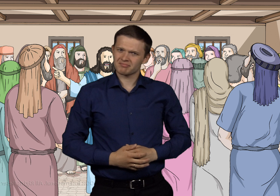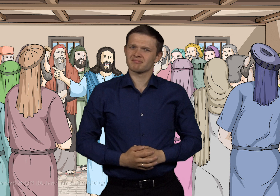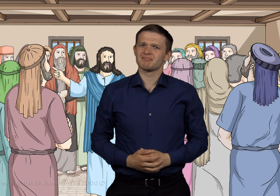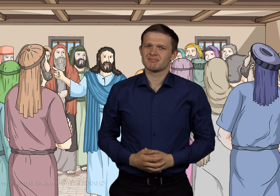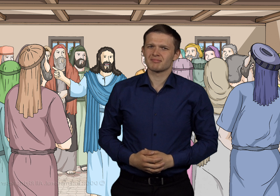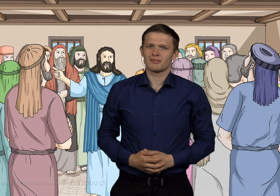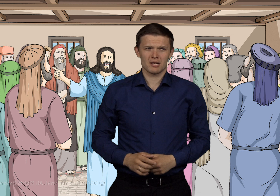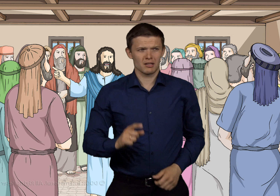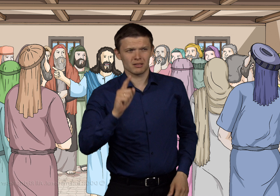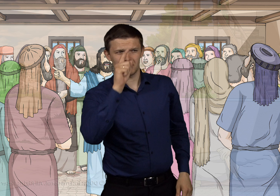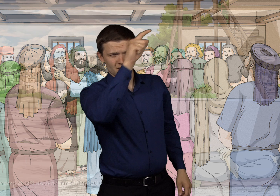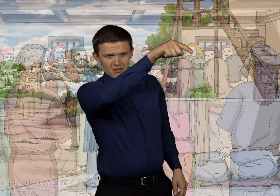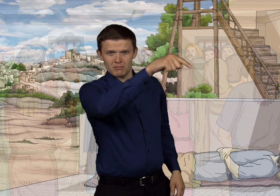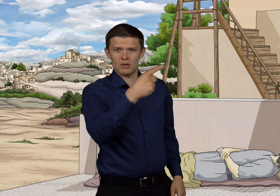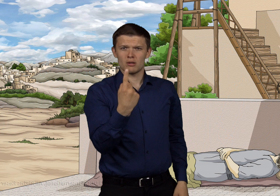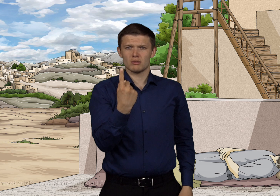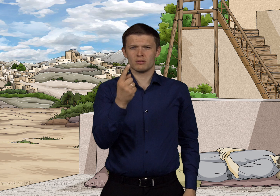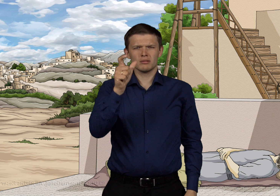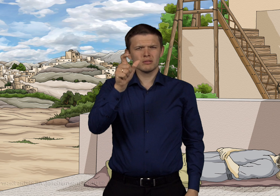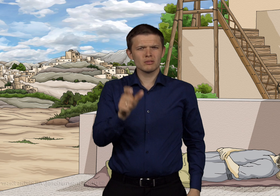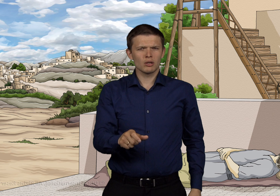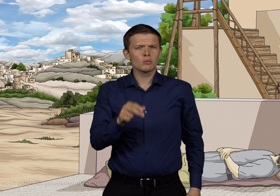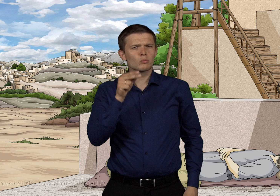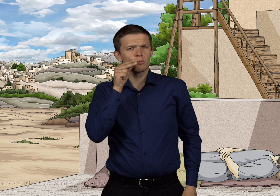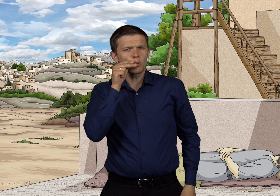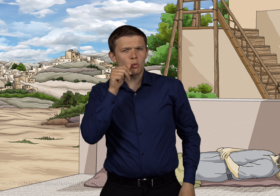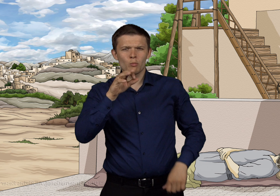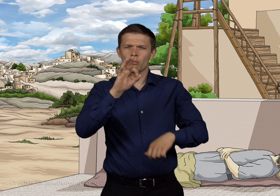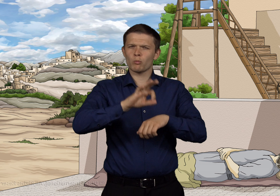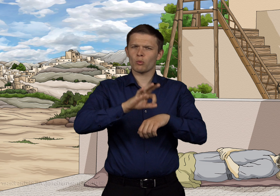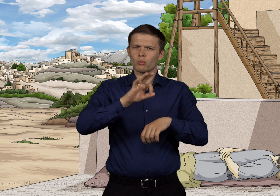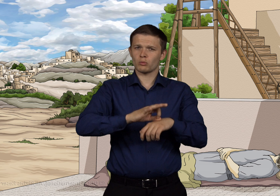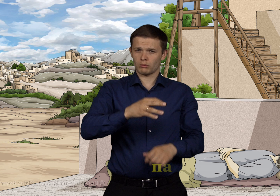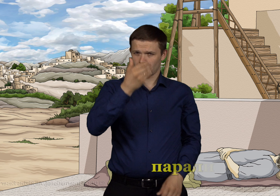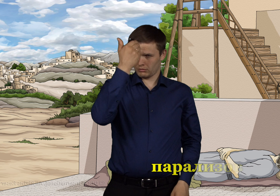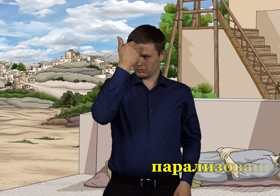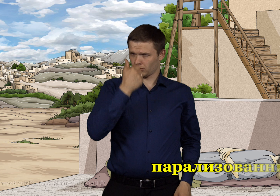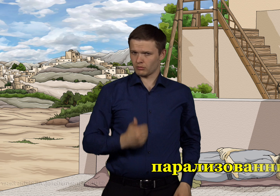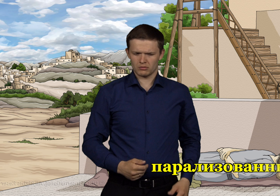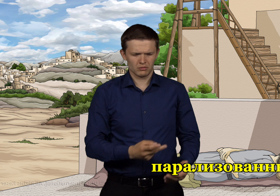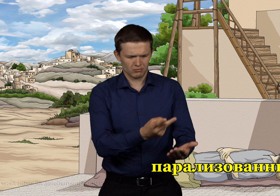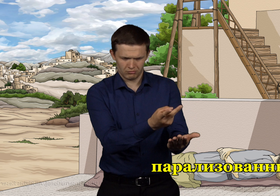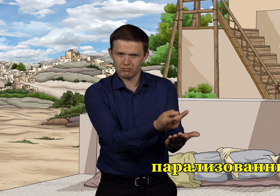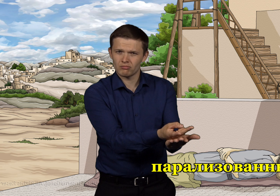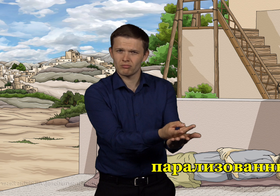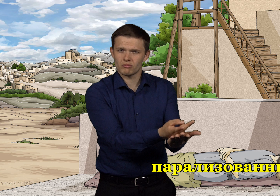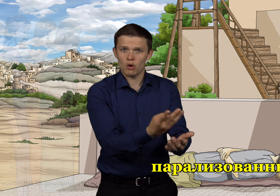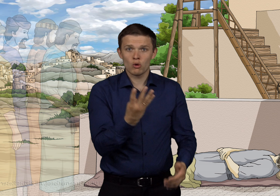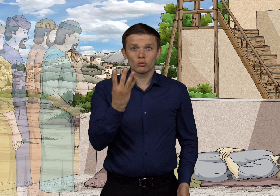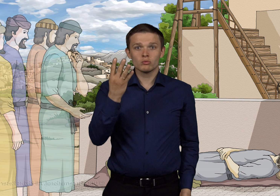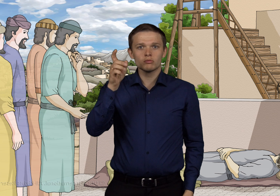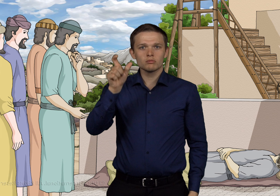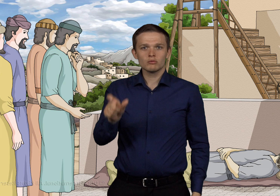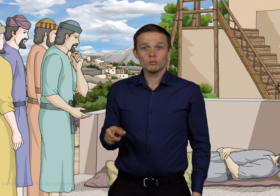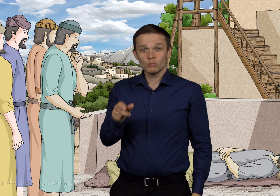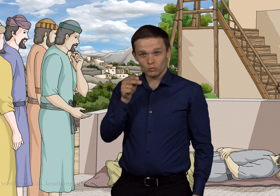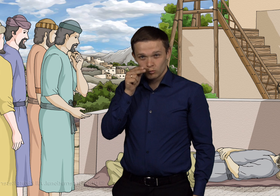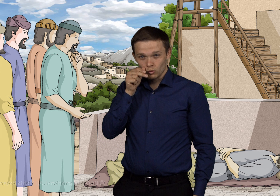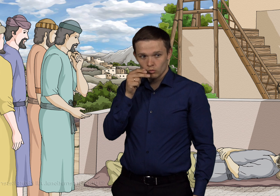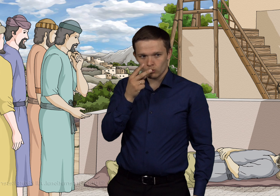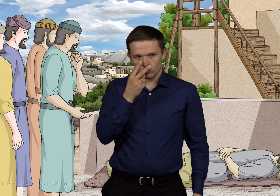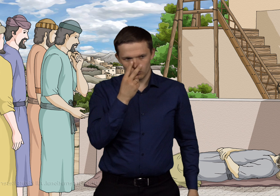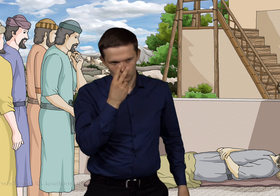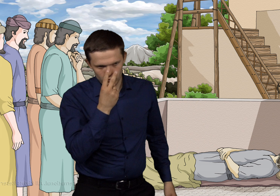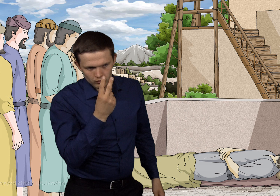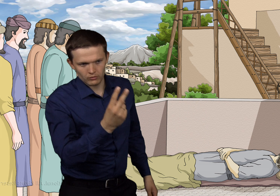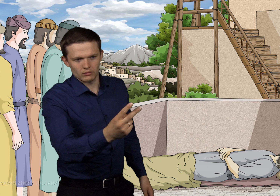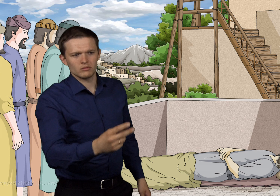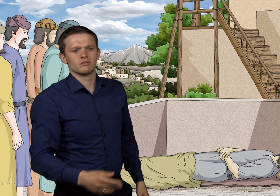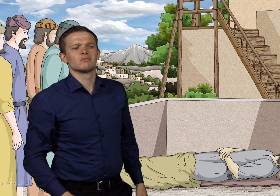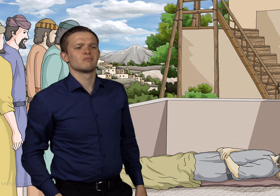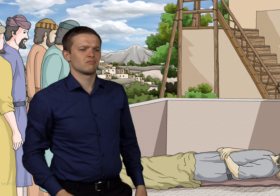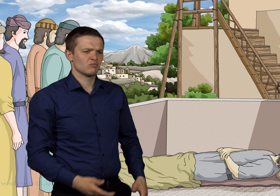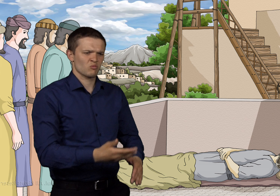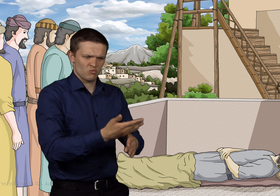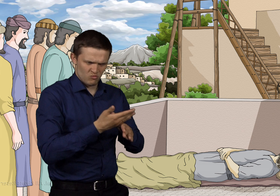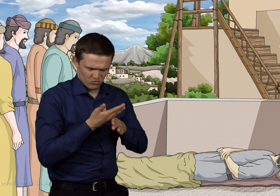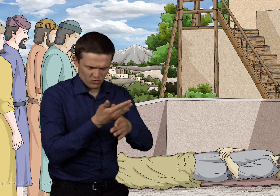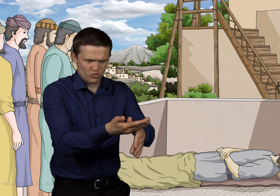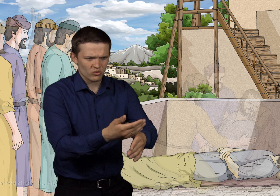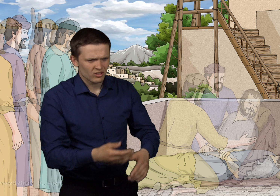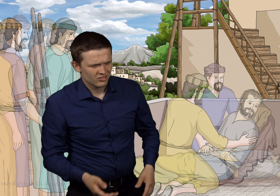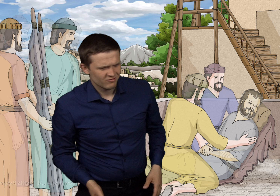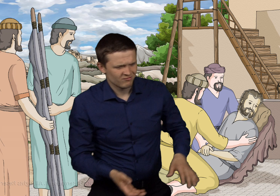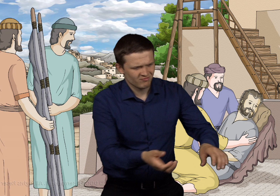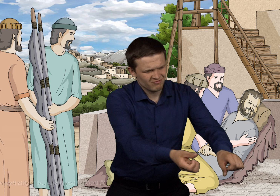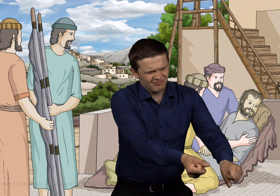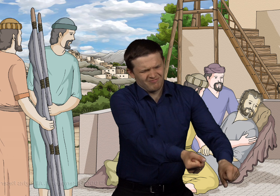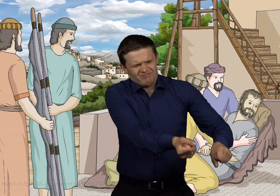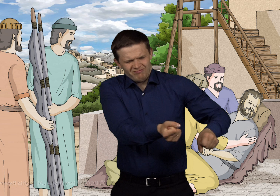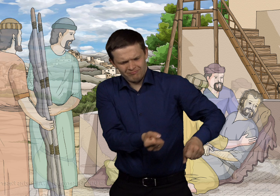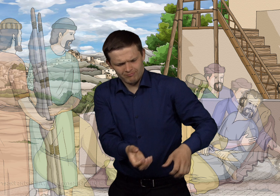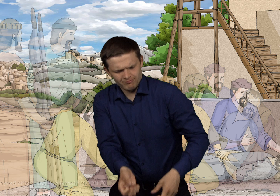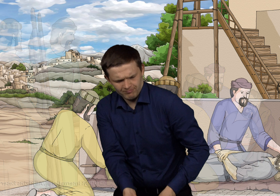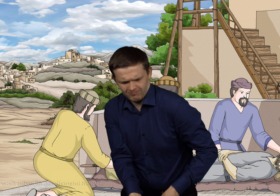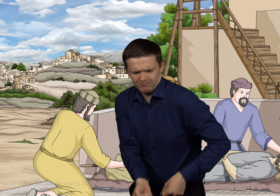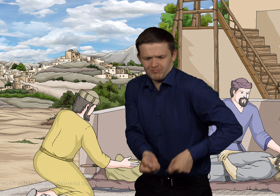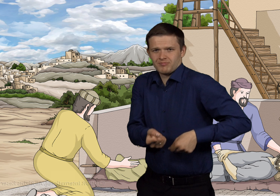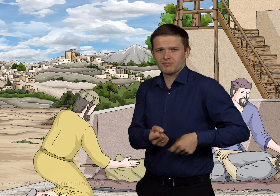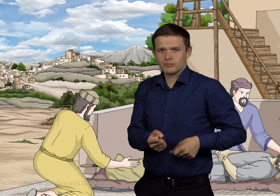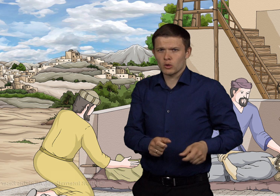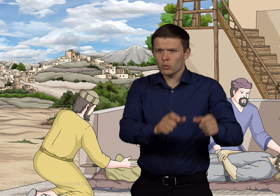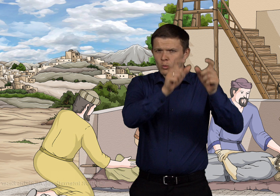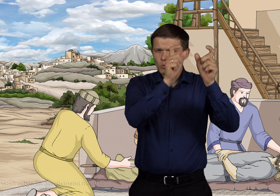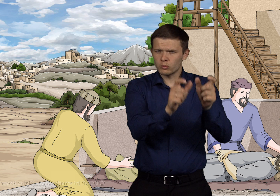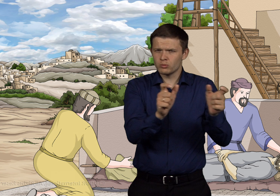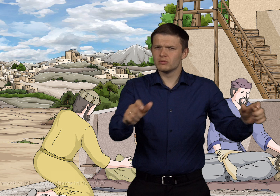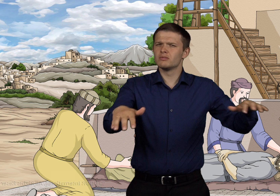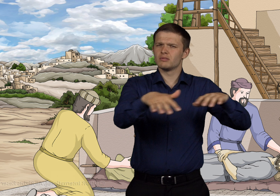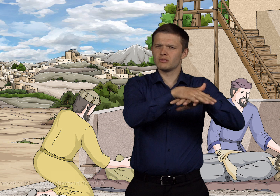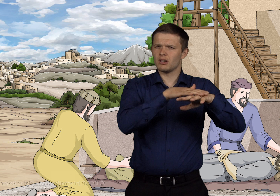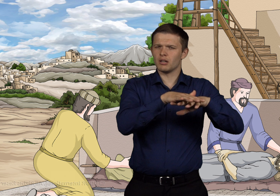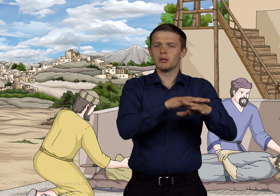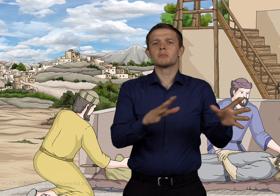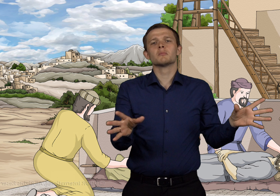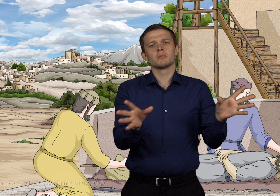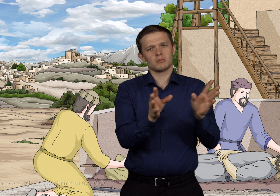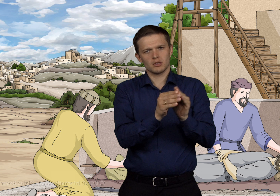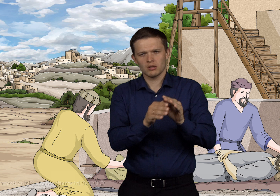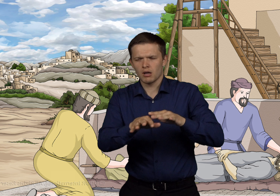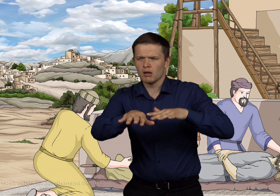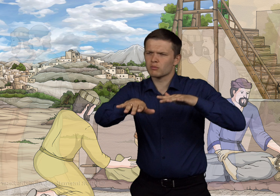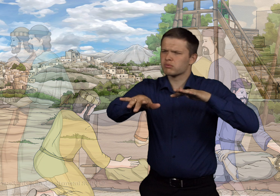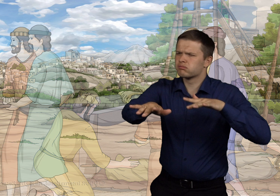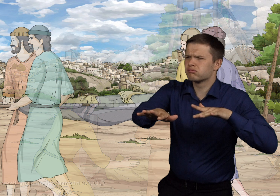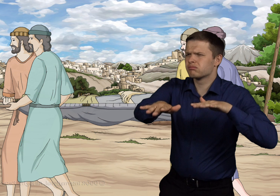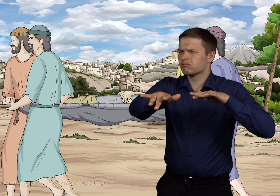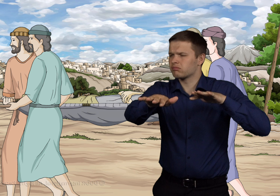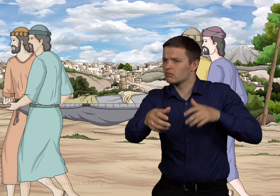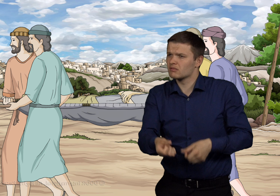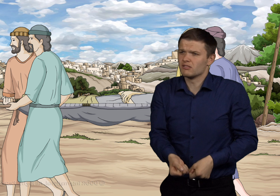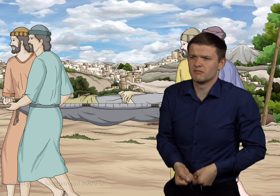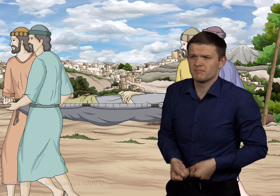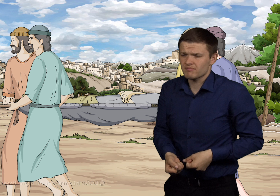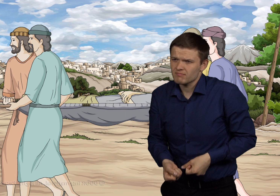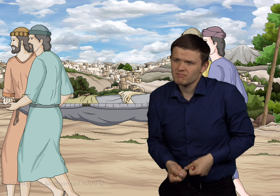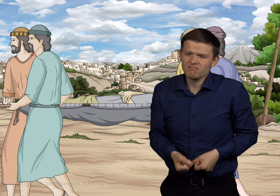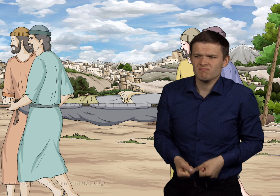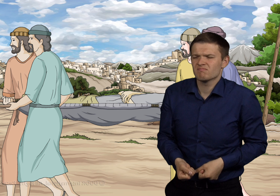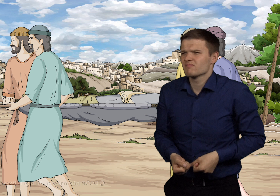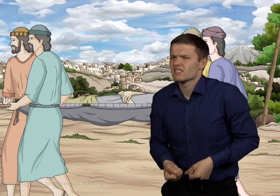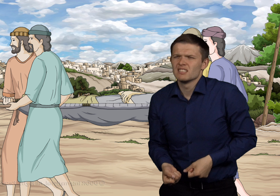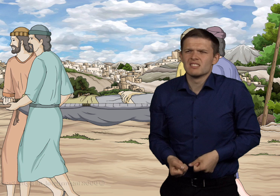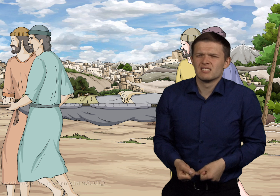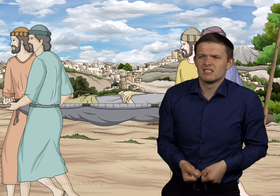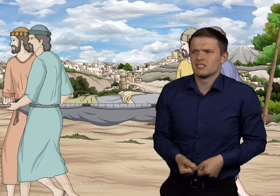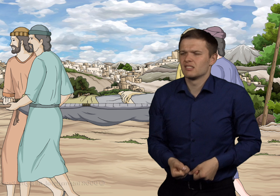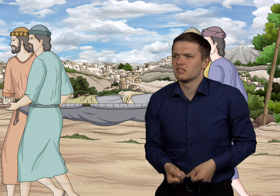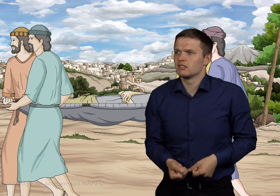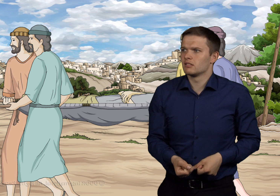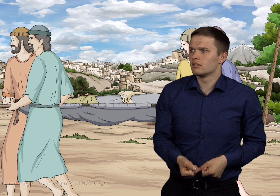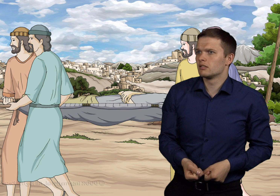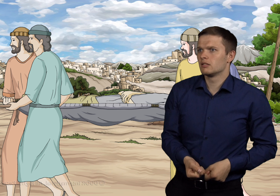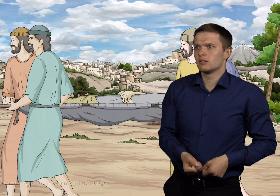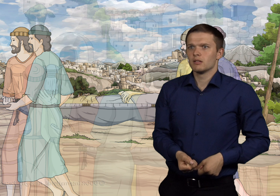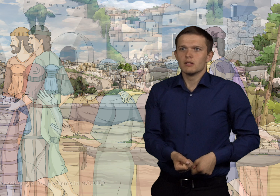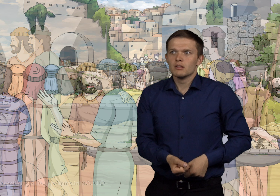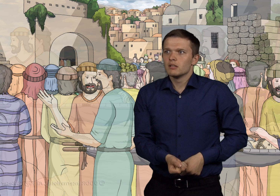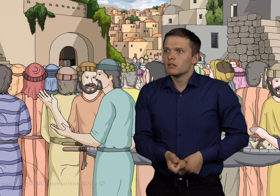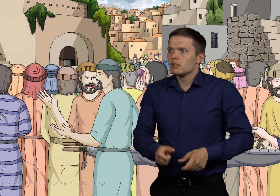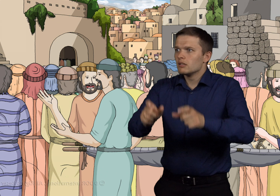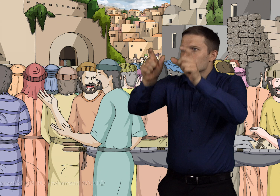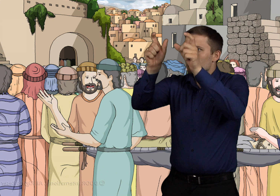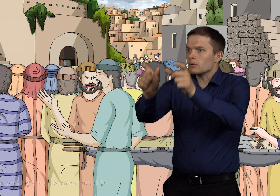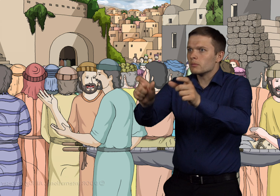Then a paralytic was brought to Him, carried by four men.